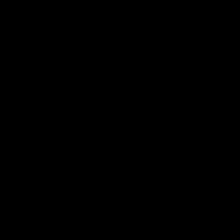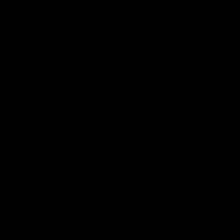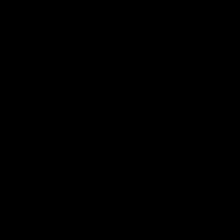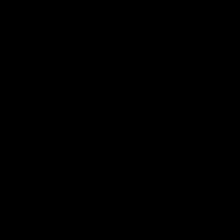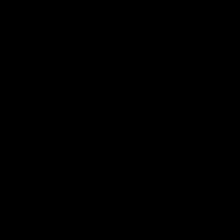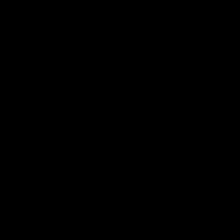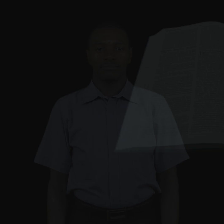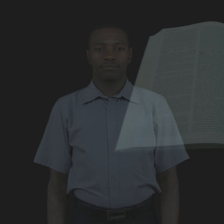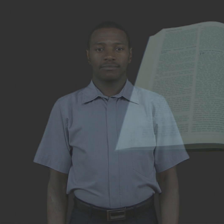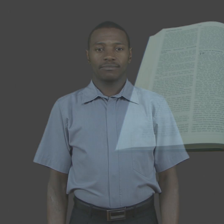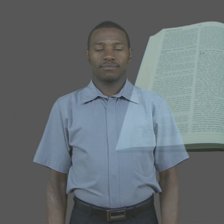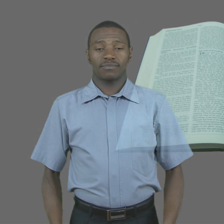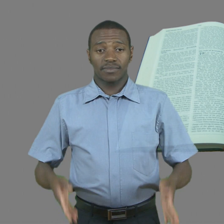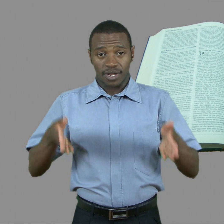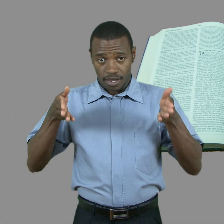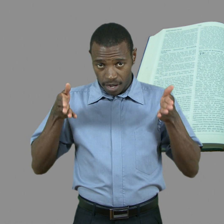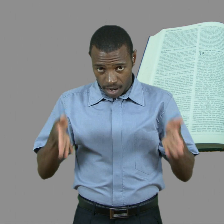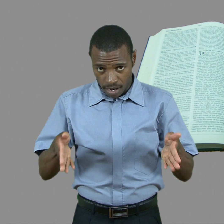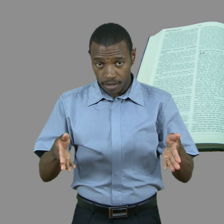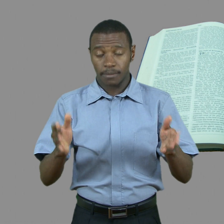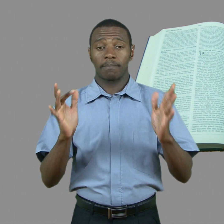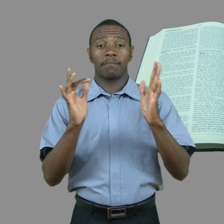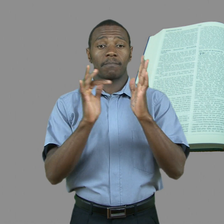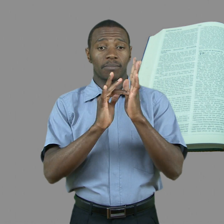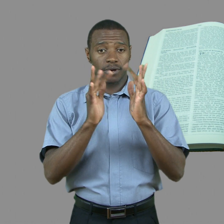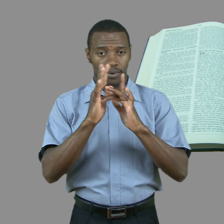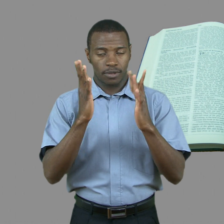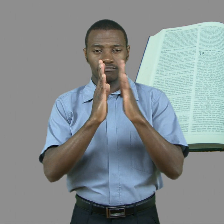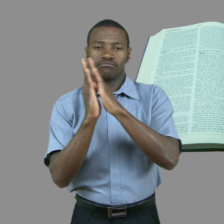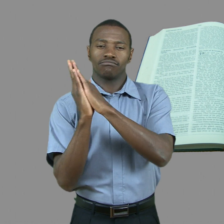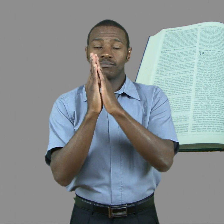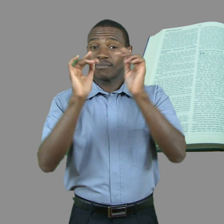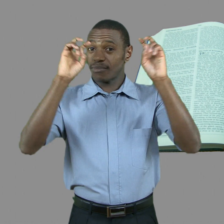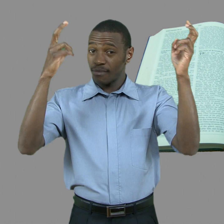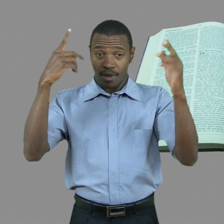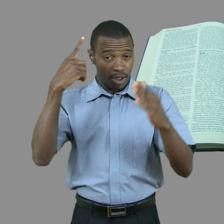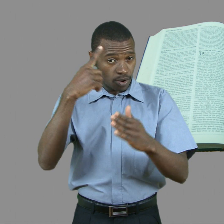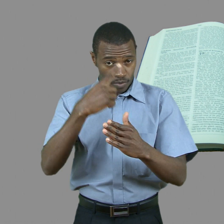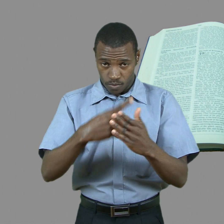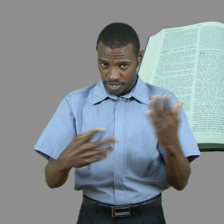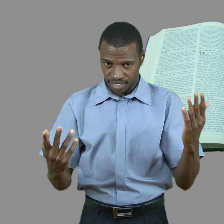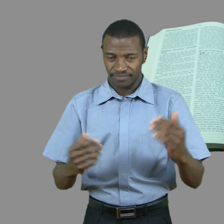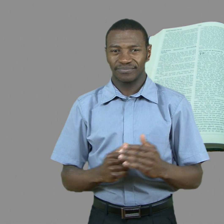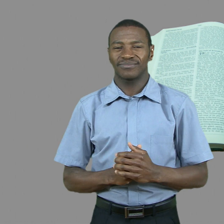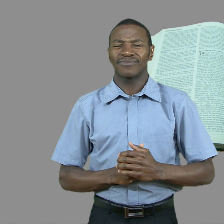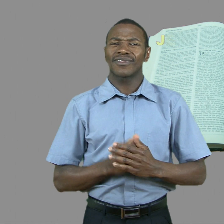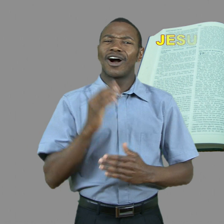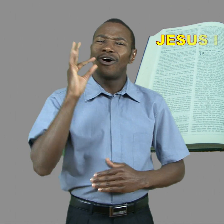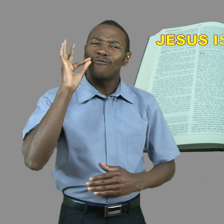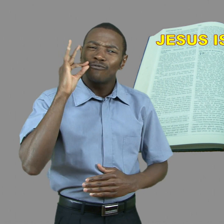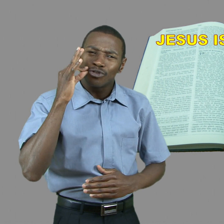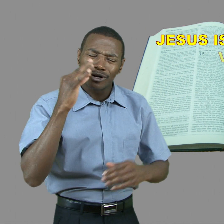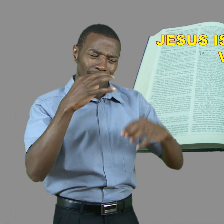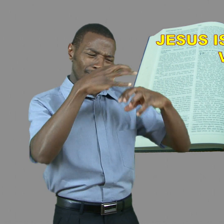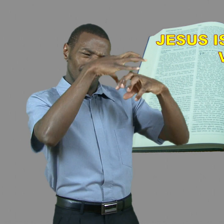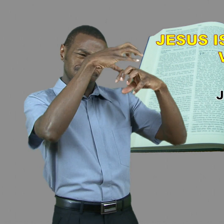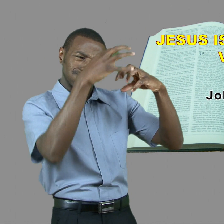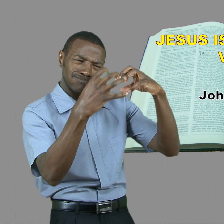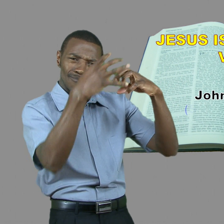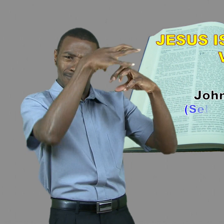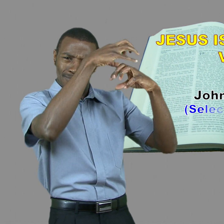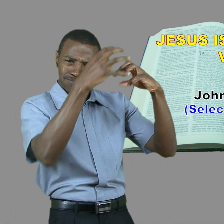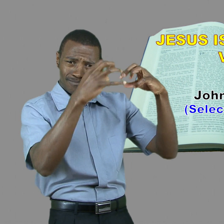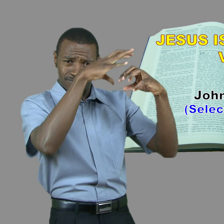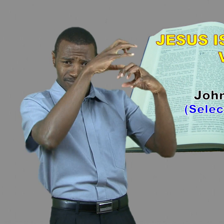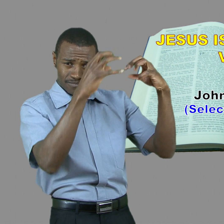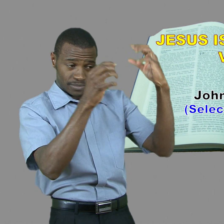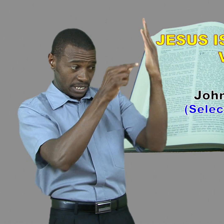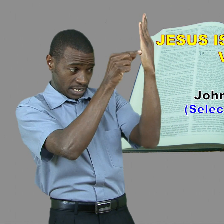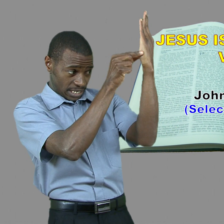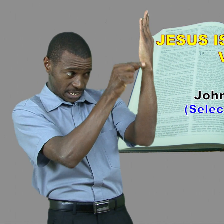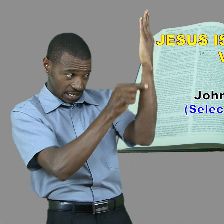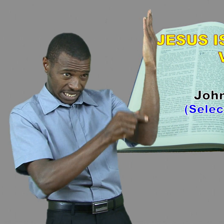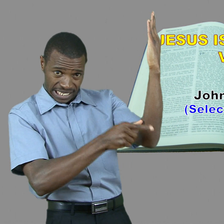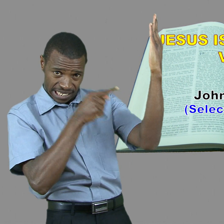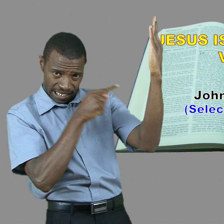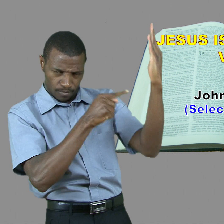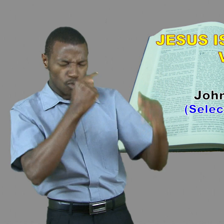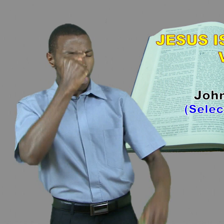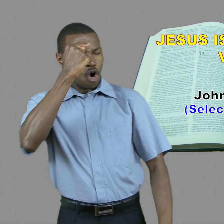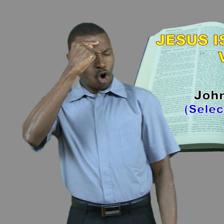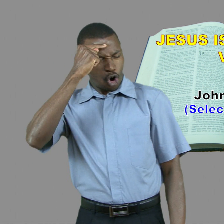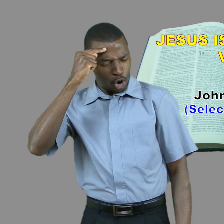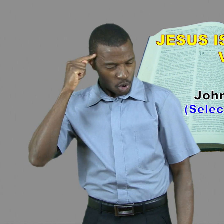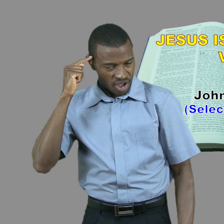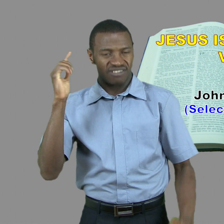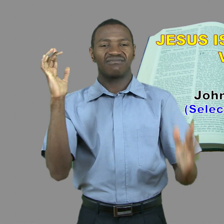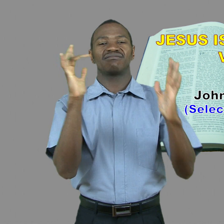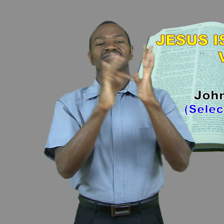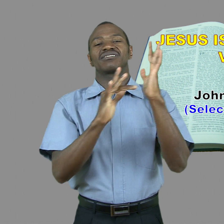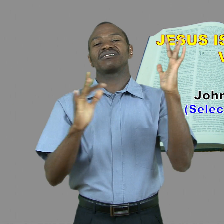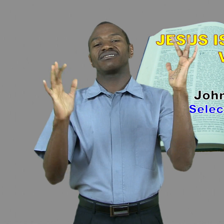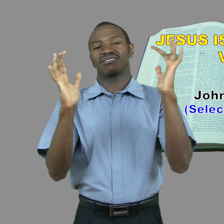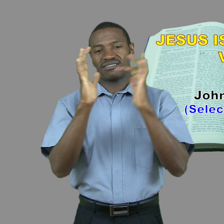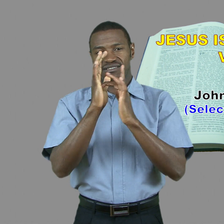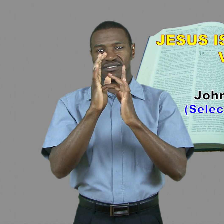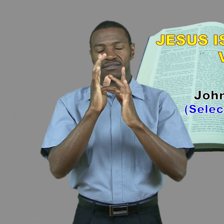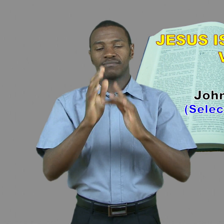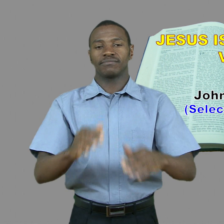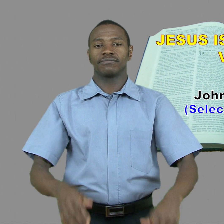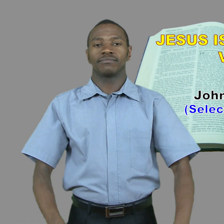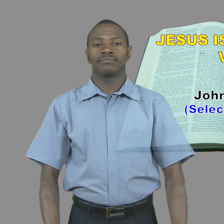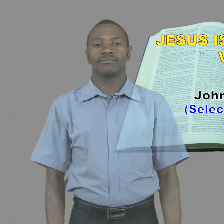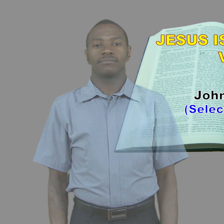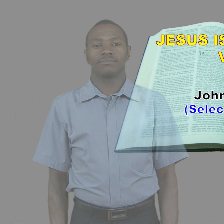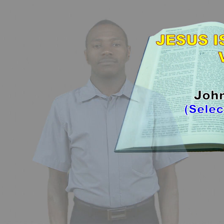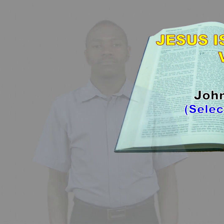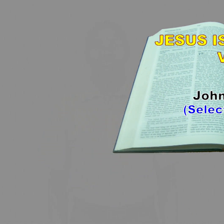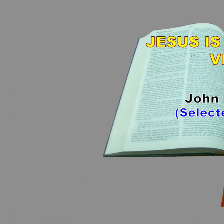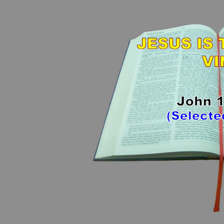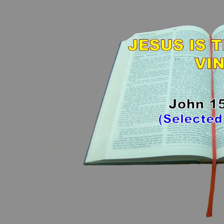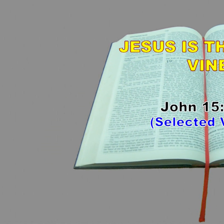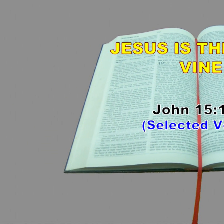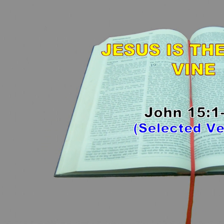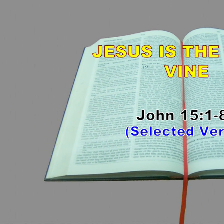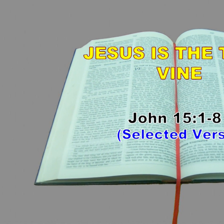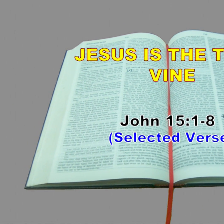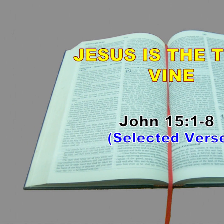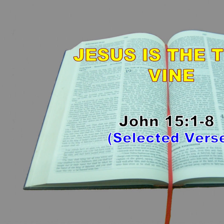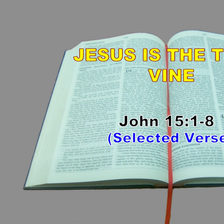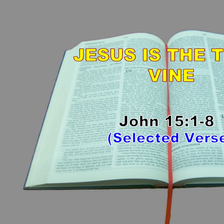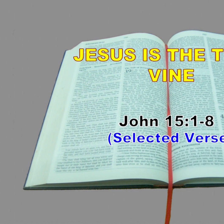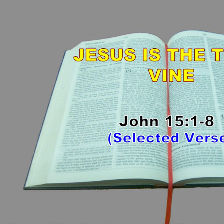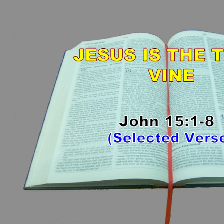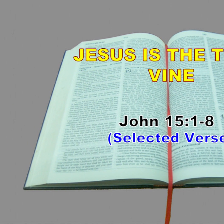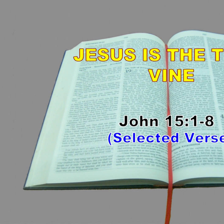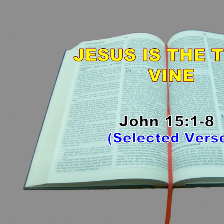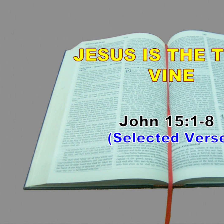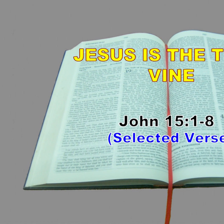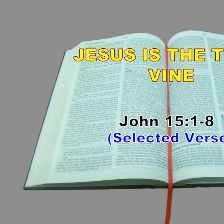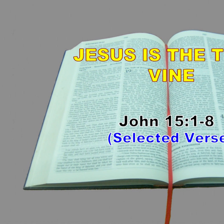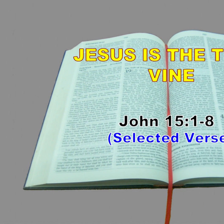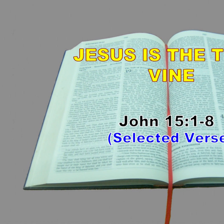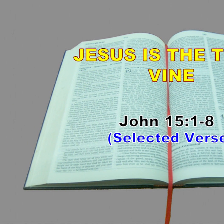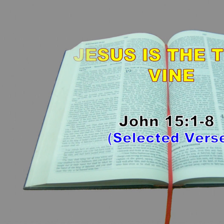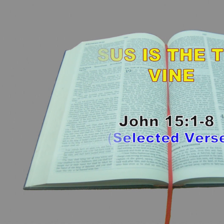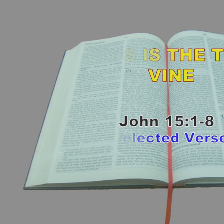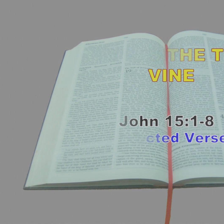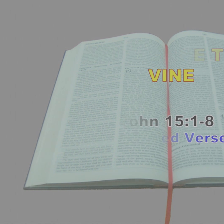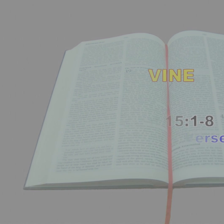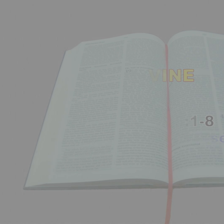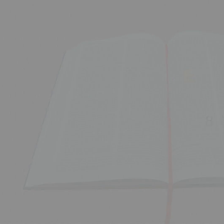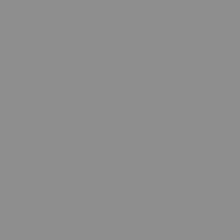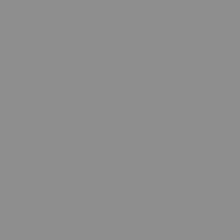Jesus is the true vine